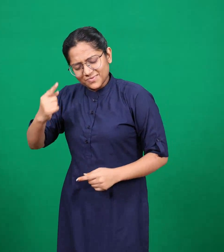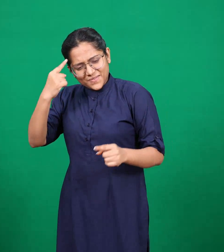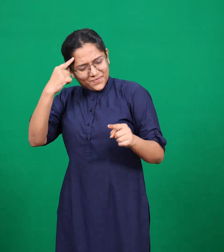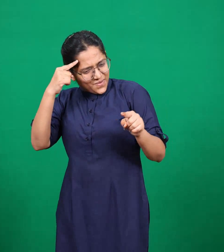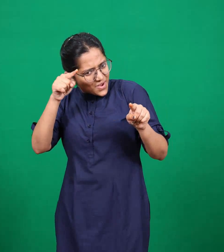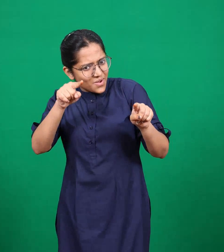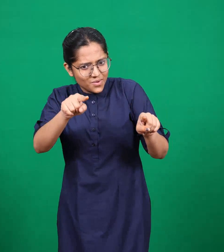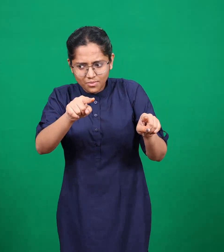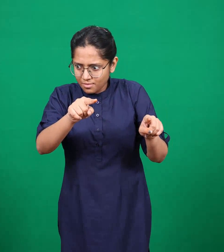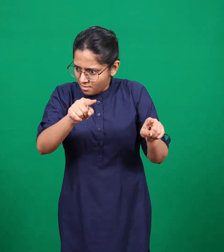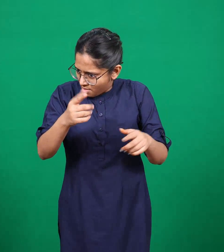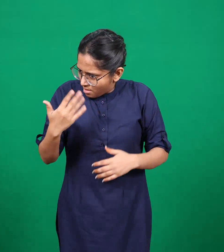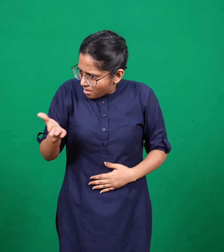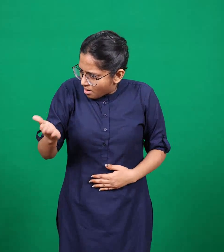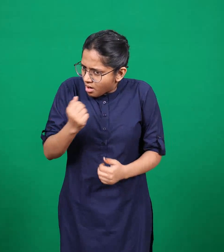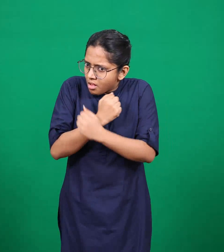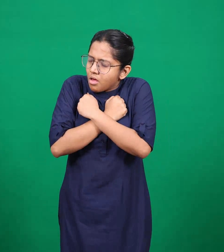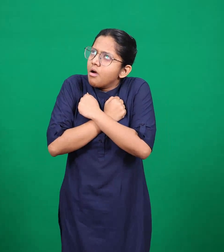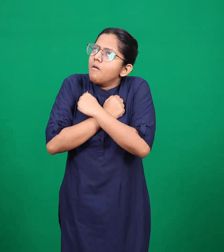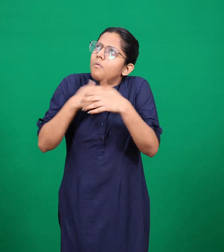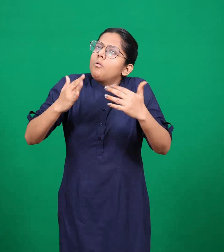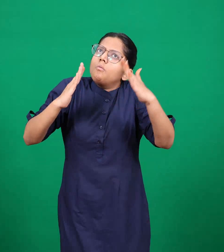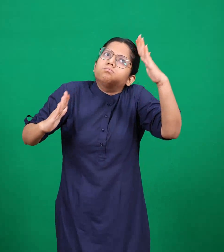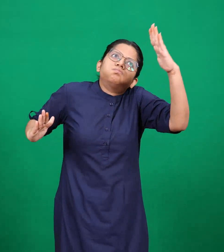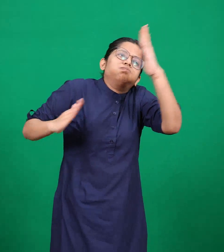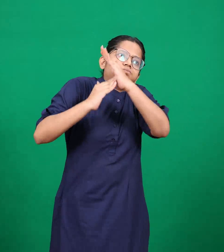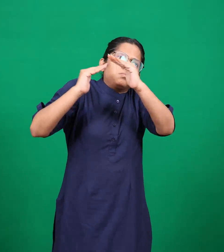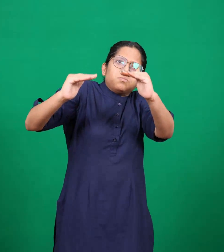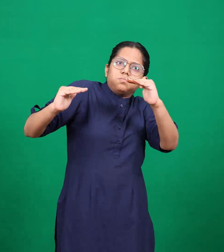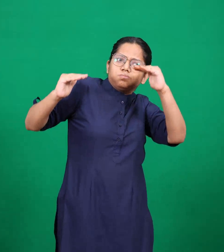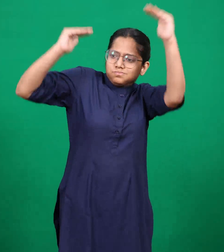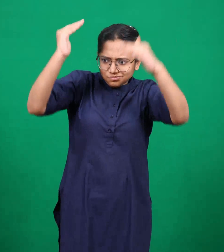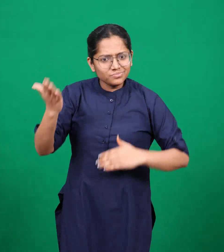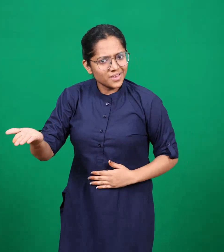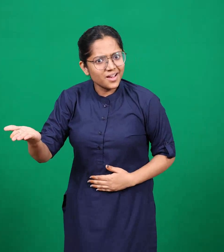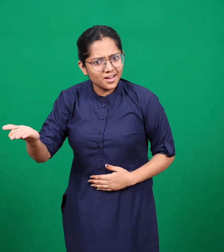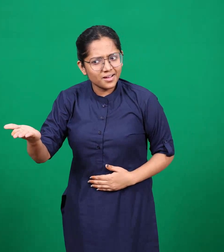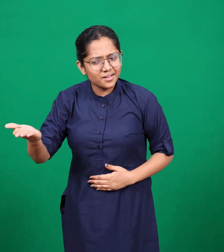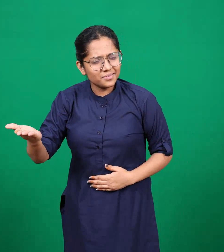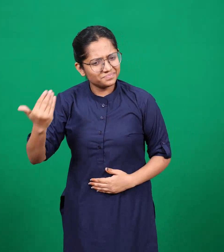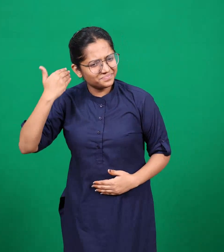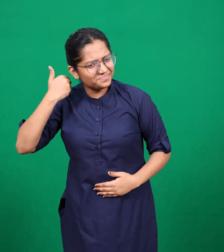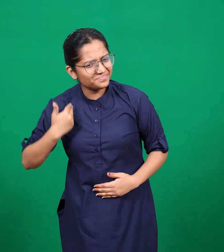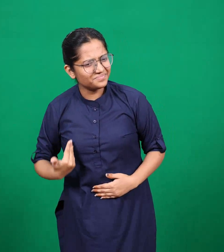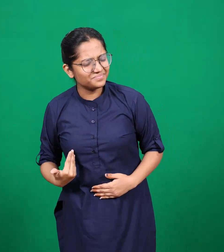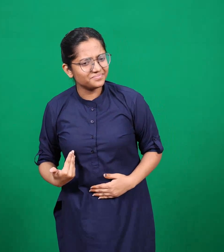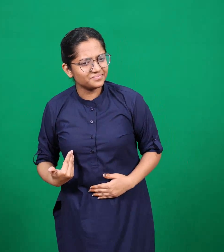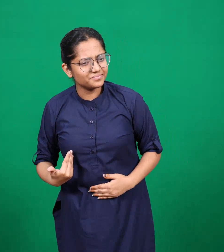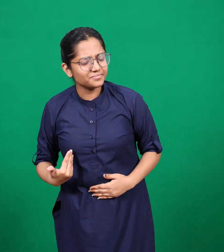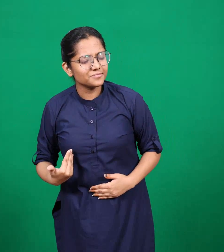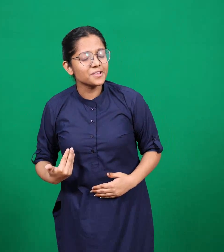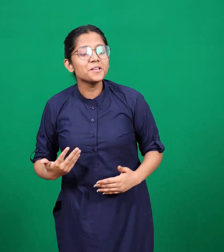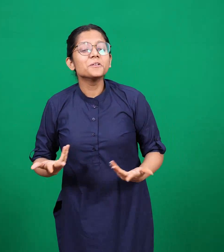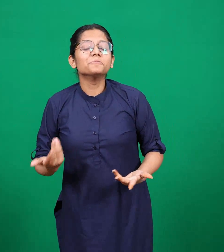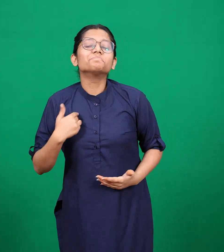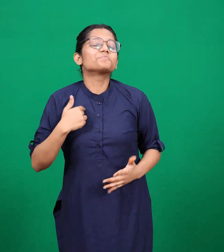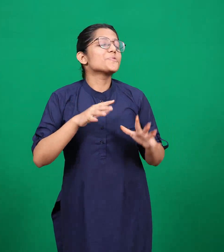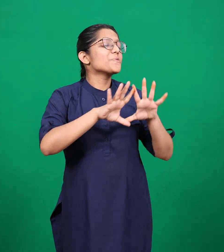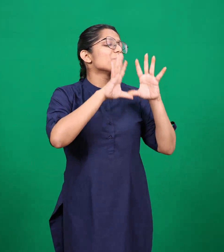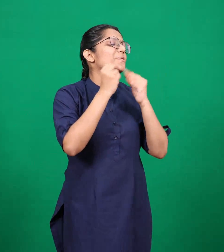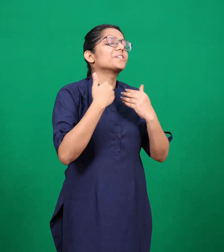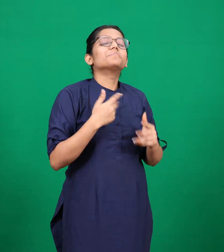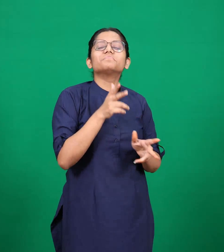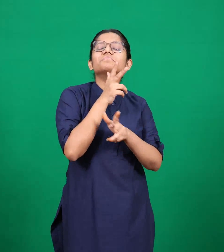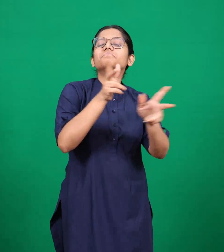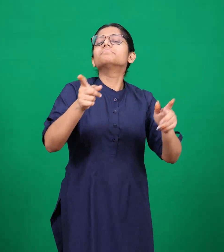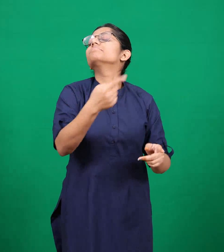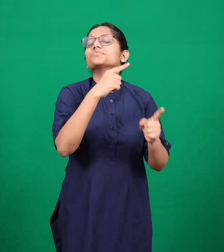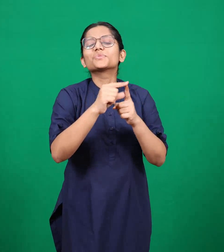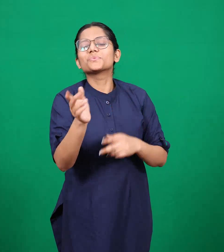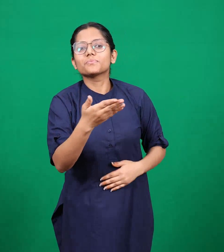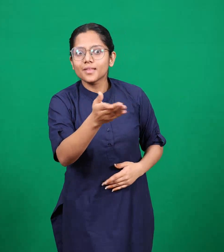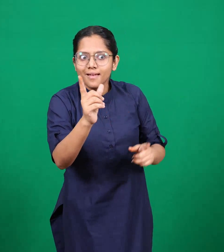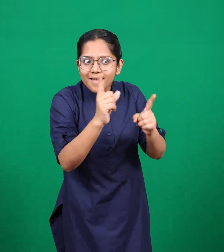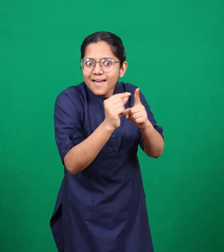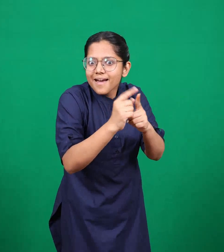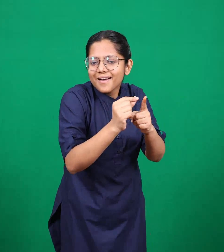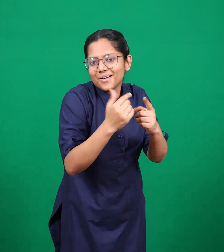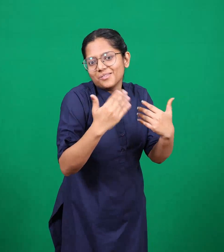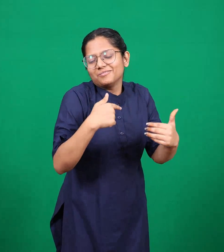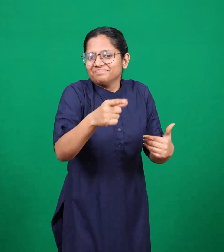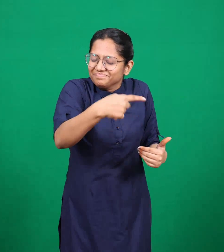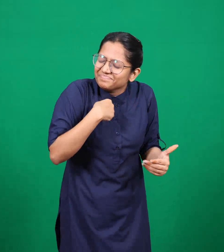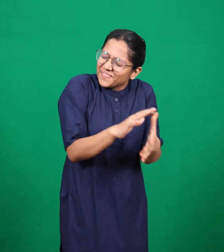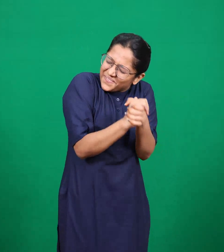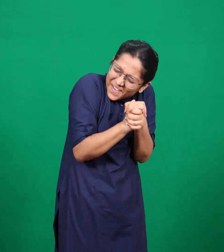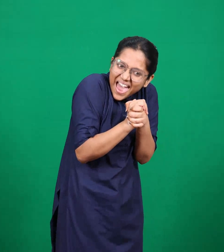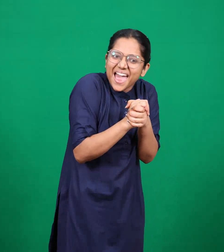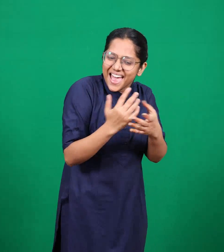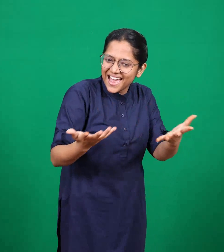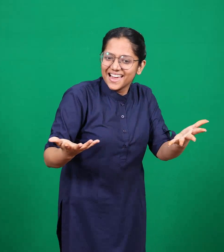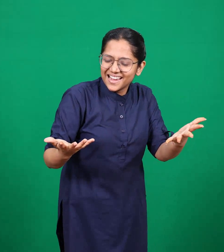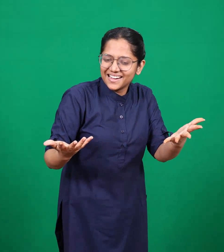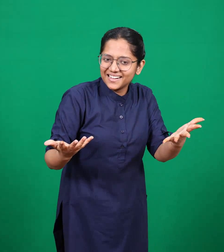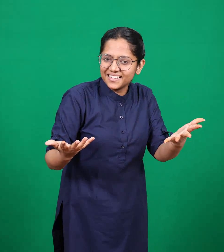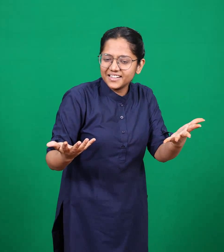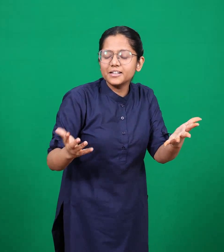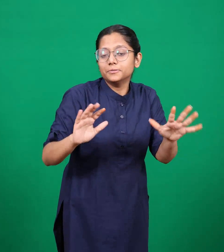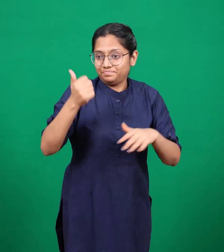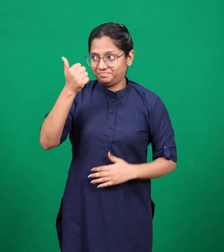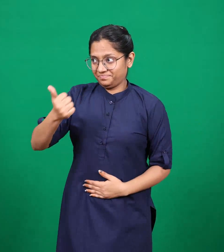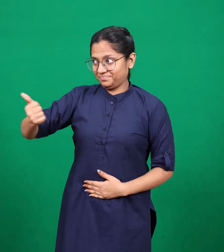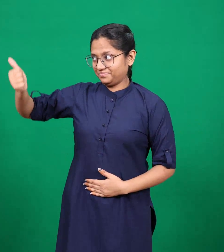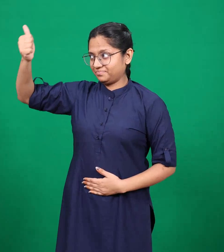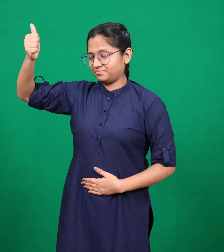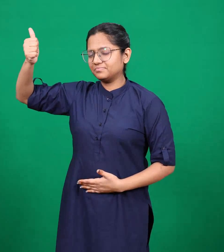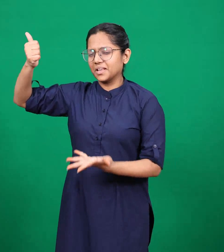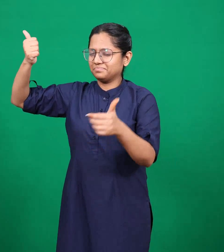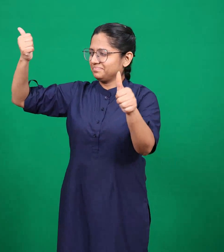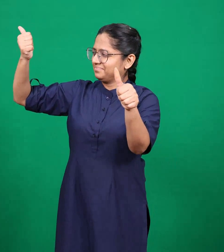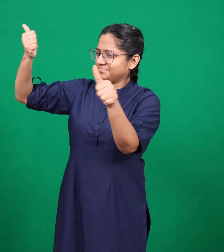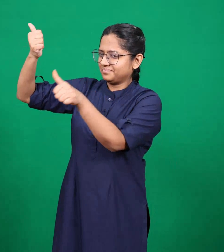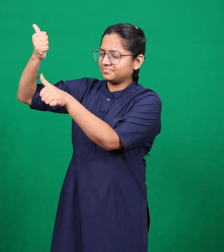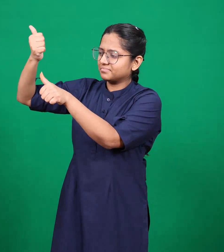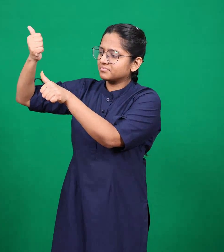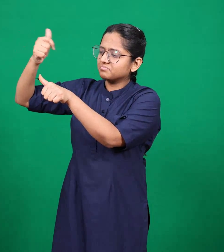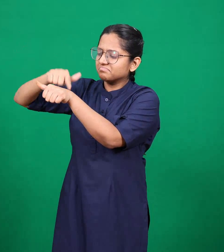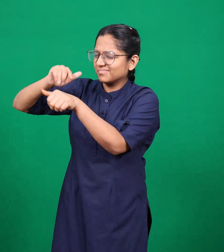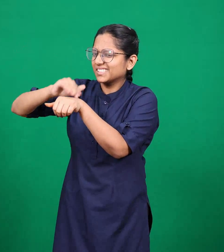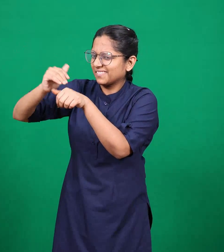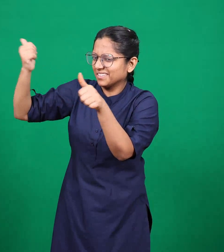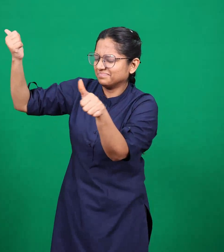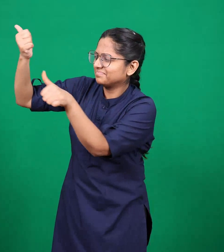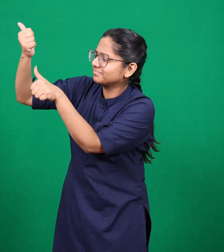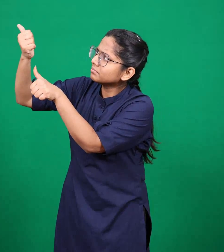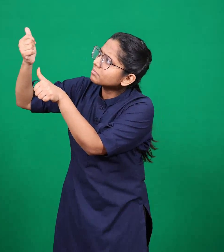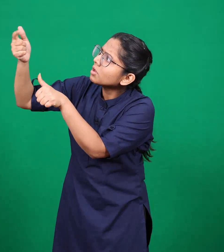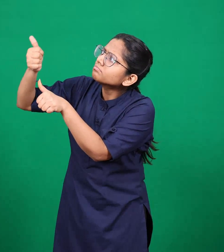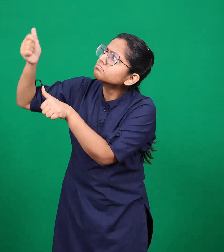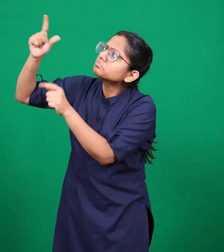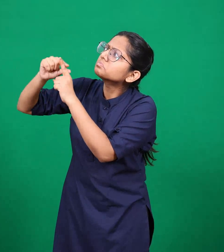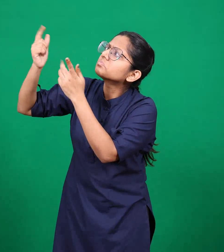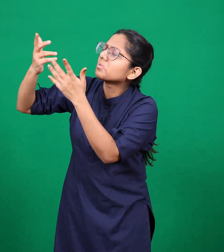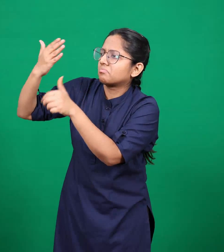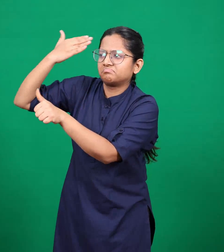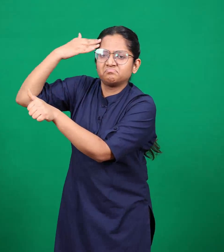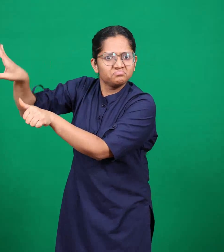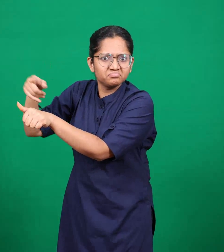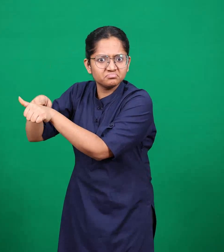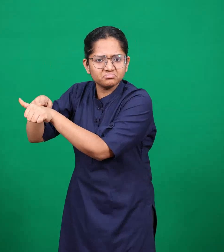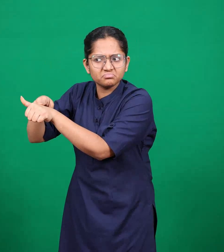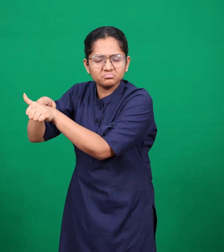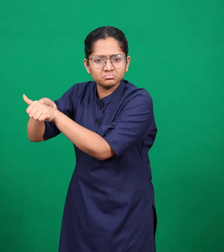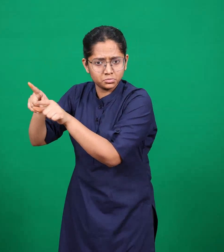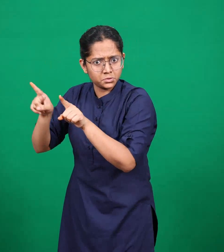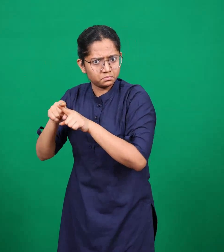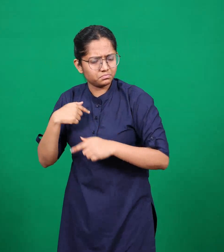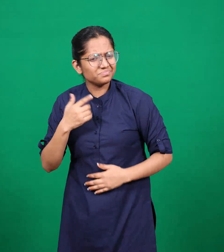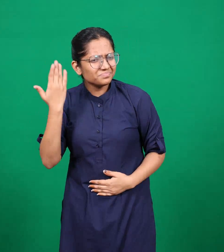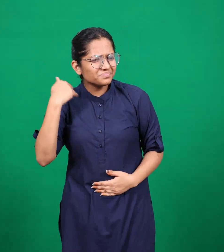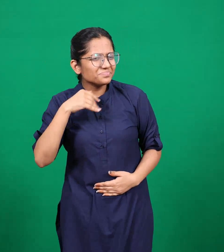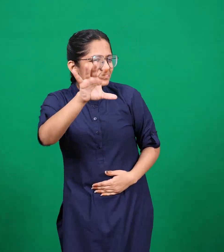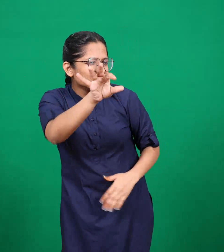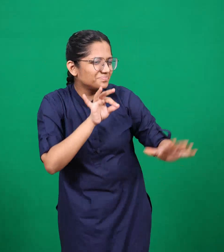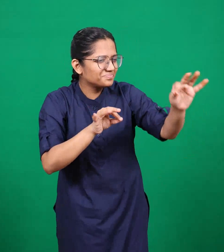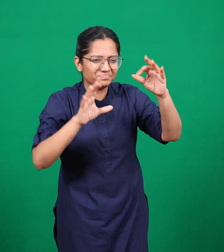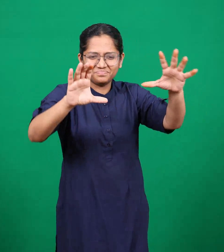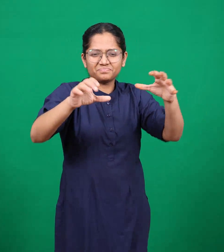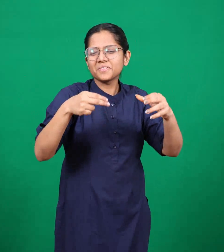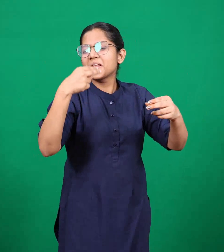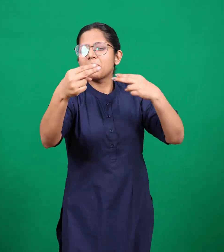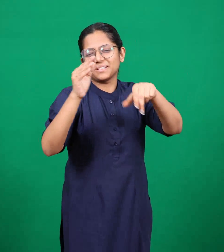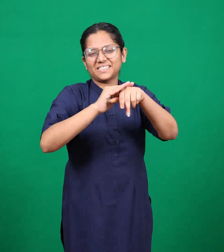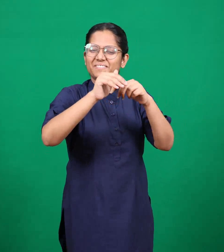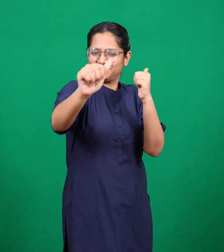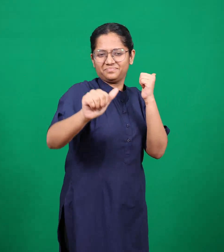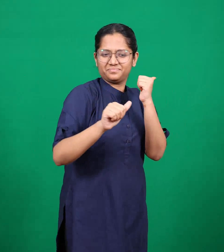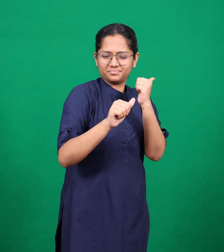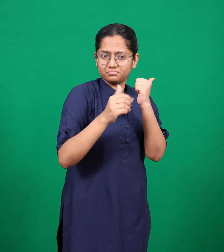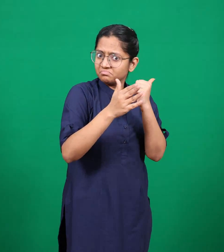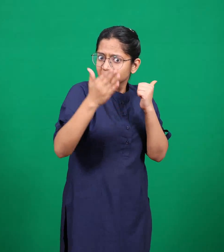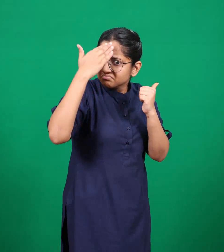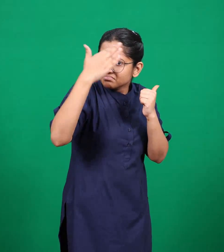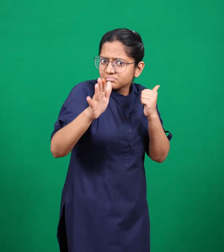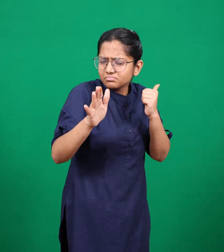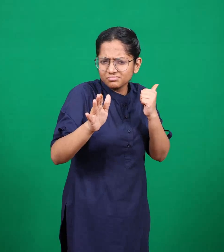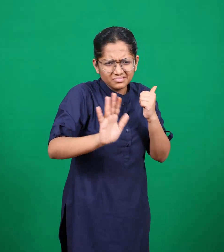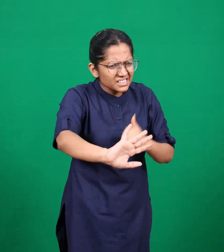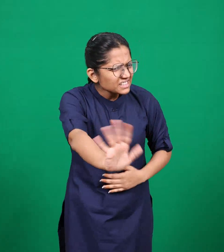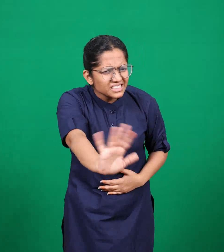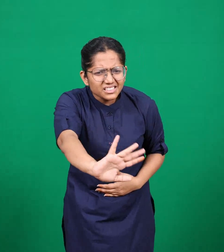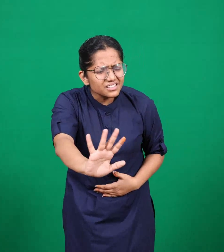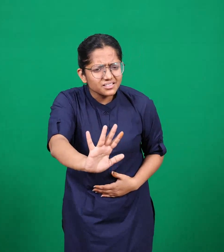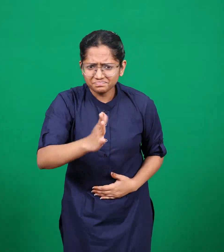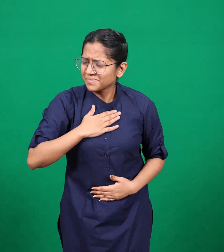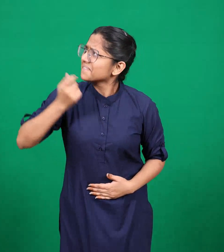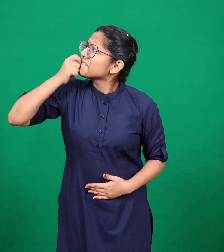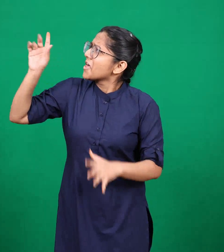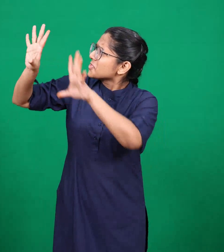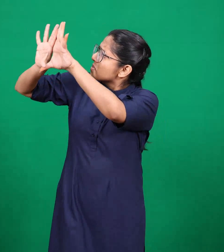You are My friends if you do what I command you. No longer do I call you servants, for a servant does not understand what his master is doing.